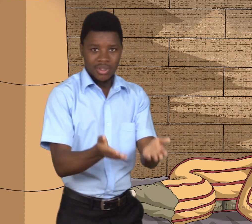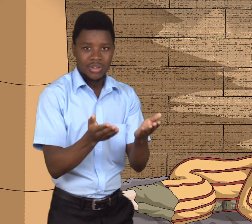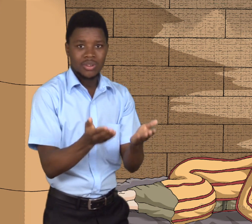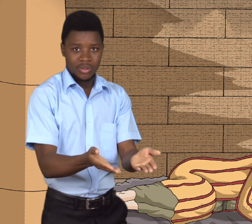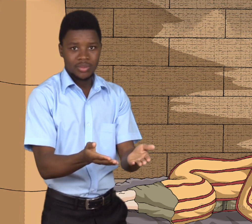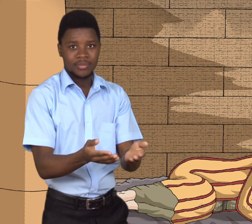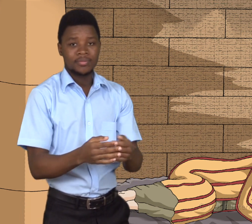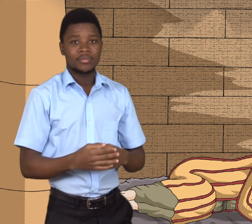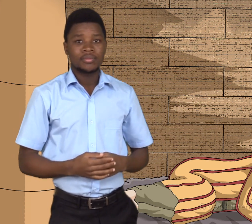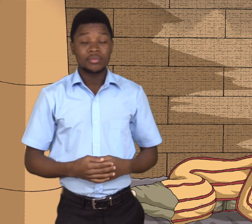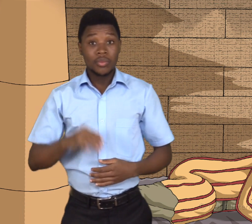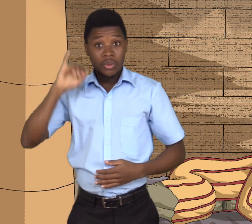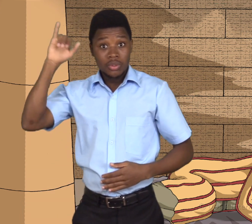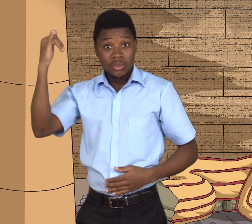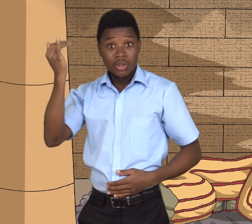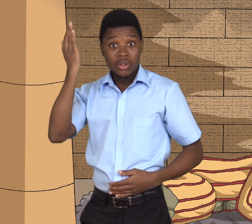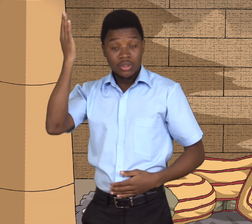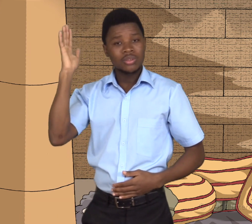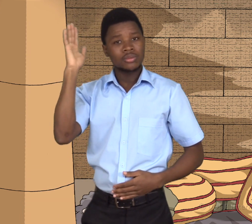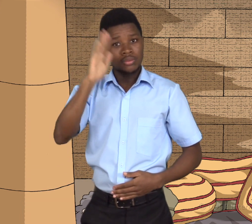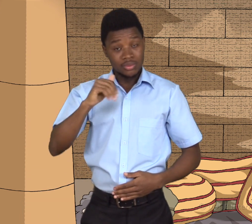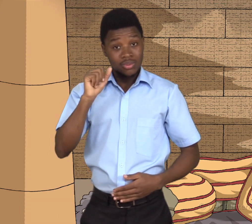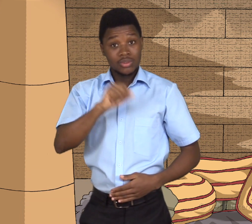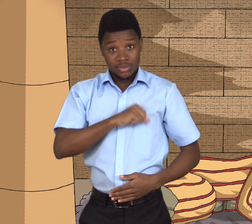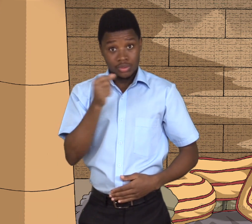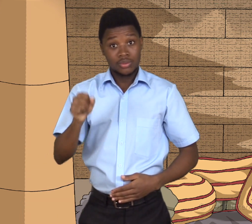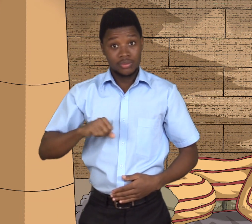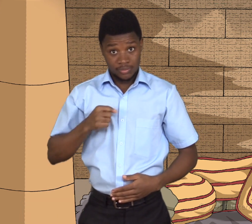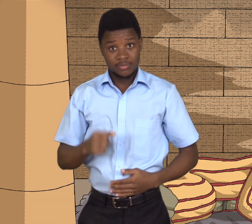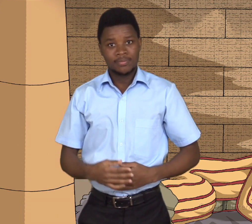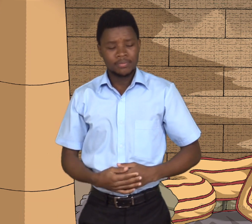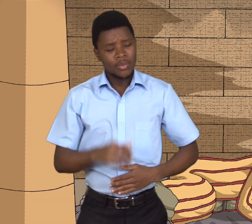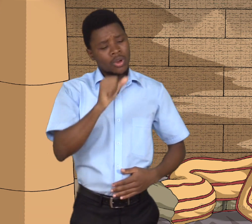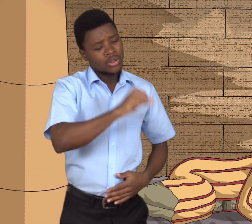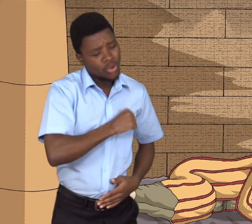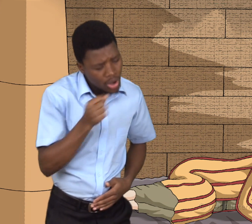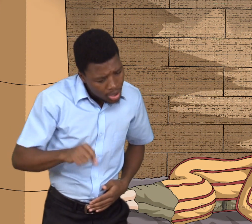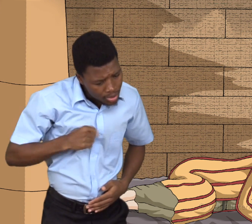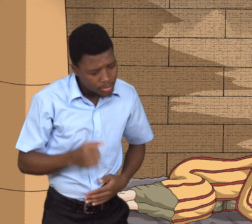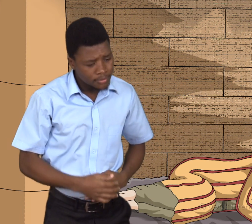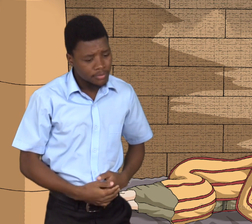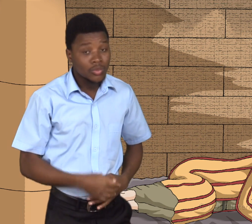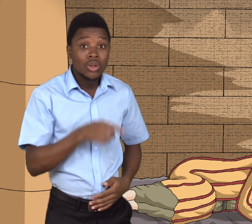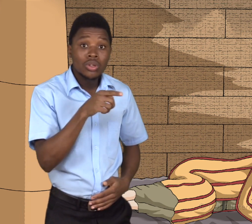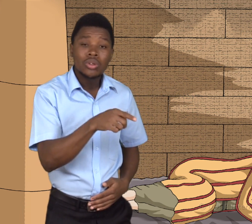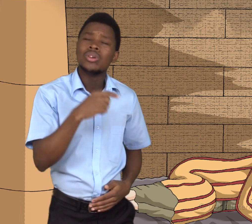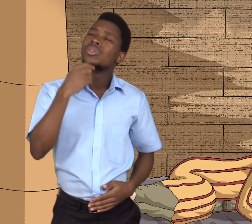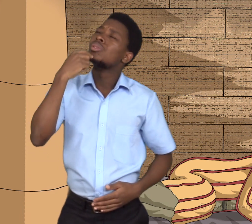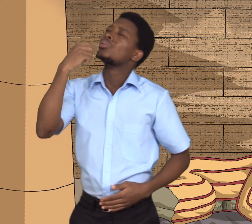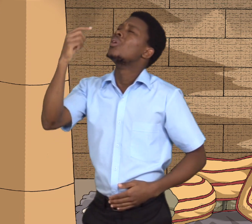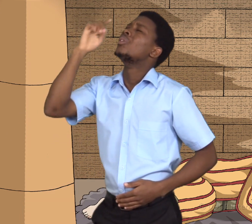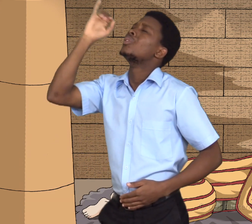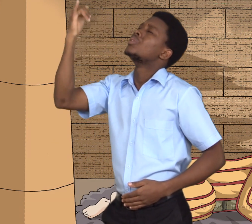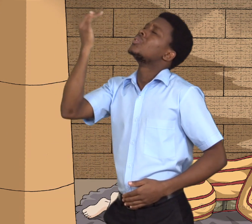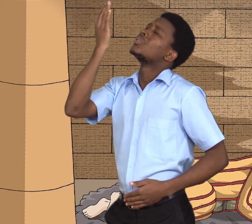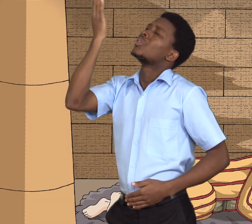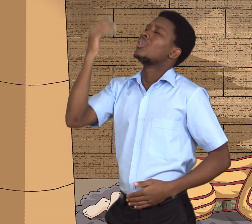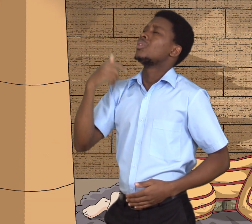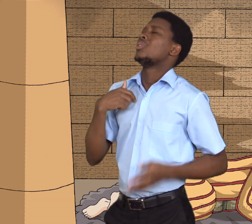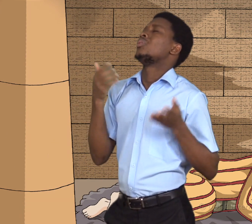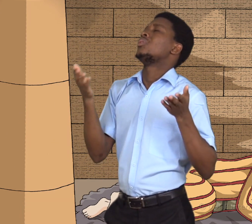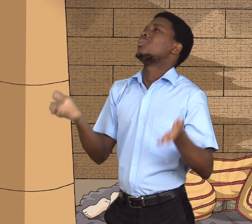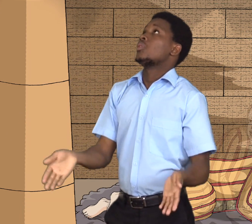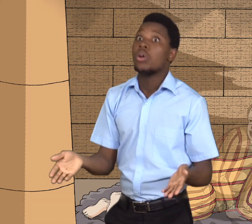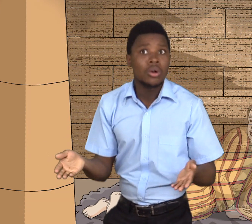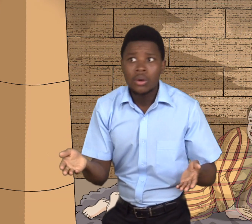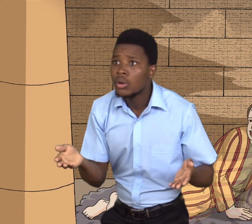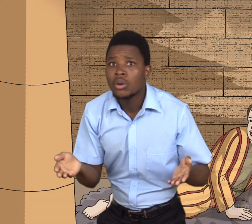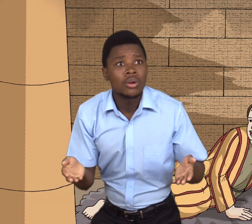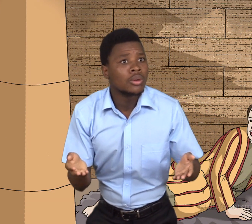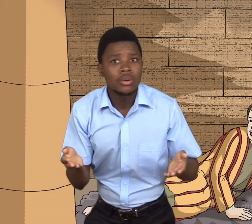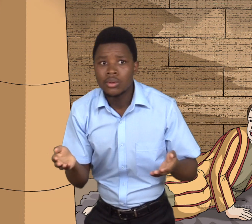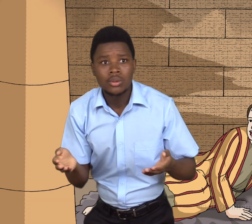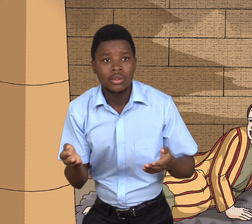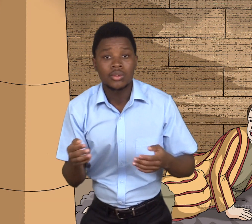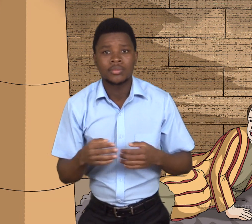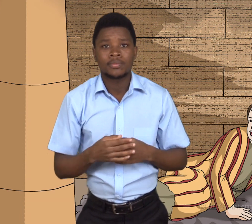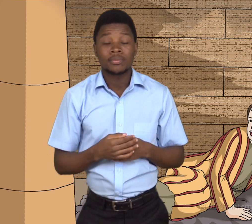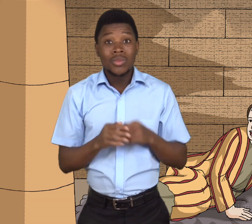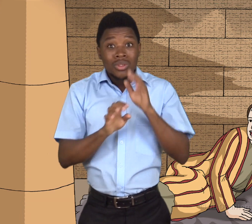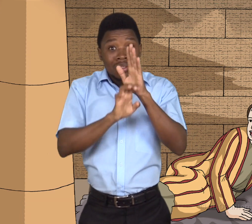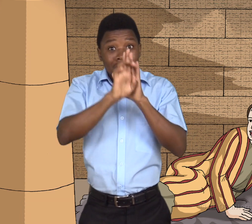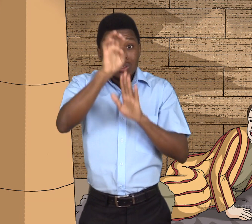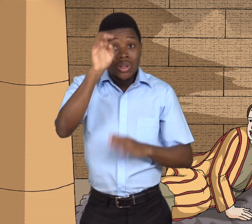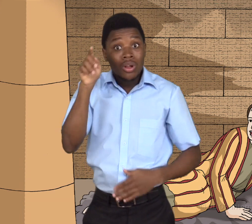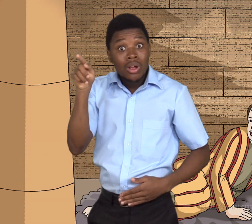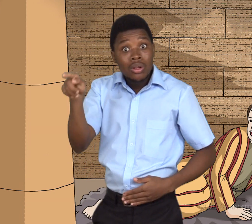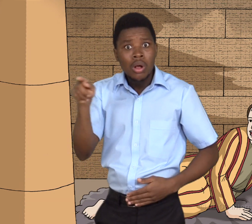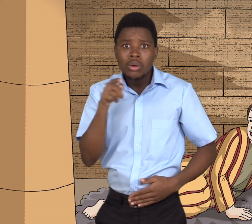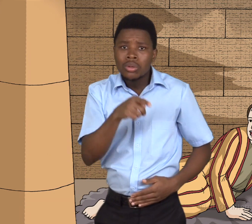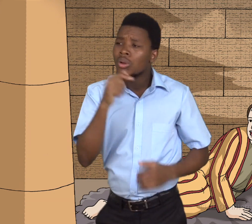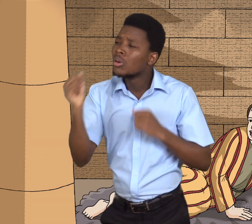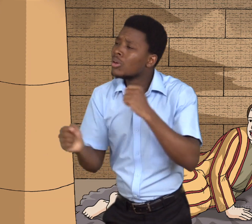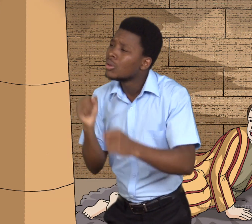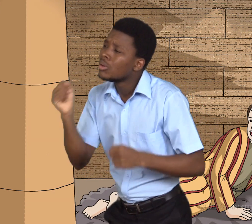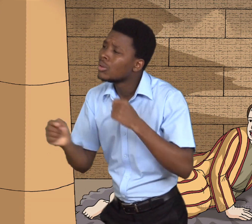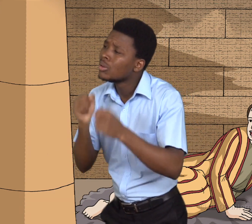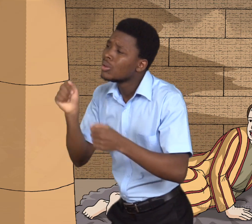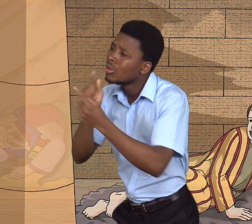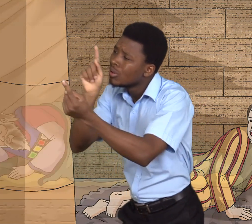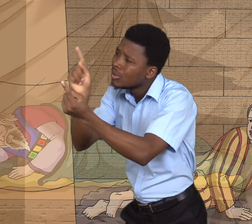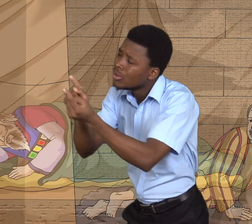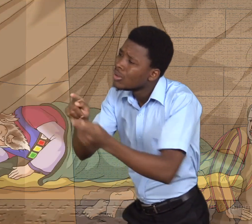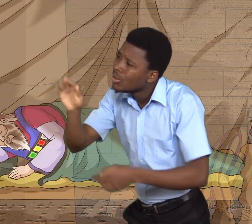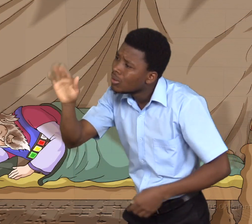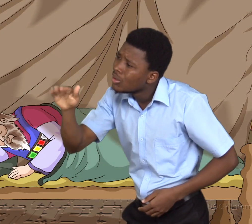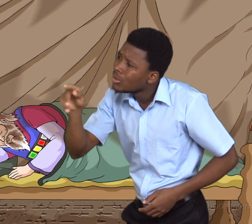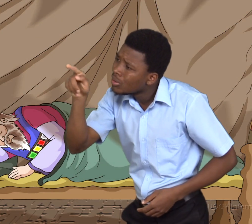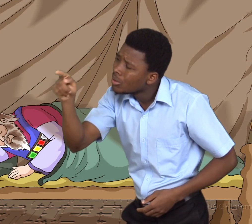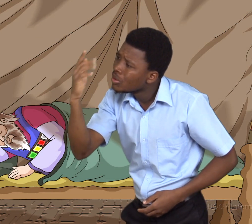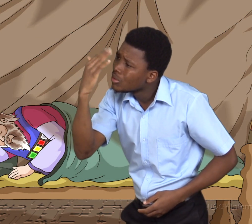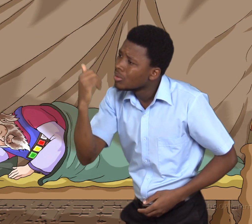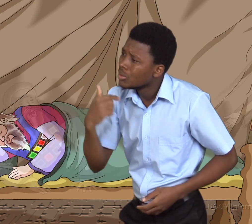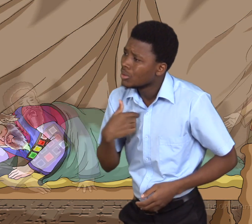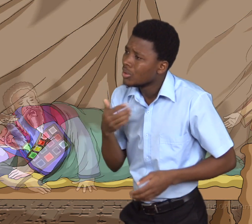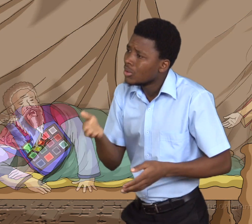Then the LORD called to Samuel, and he answered, “Here I am.”